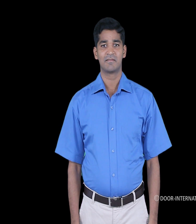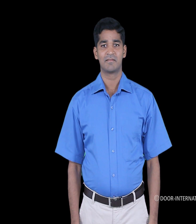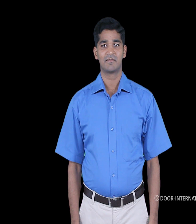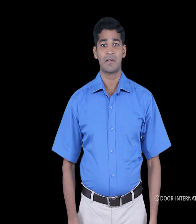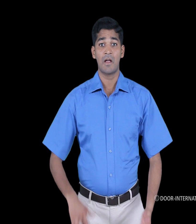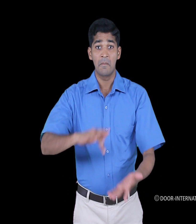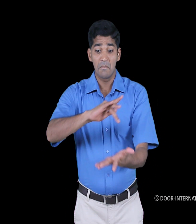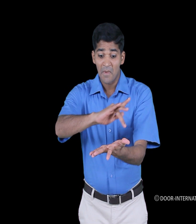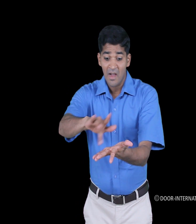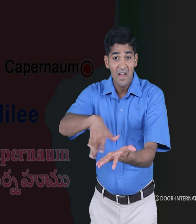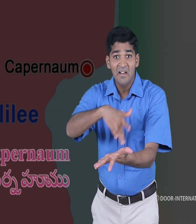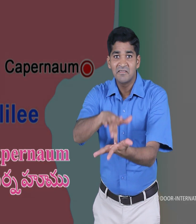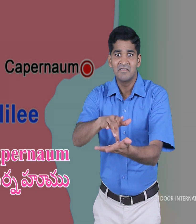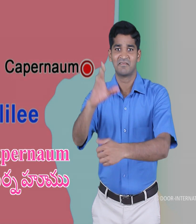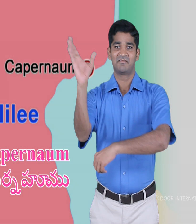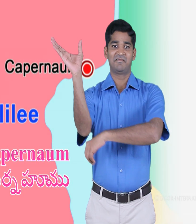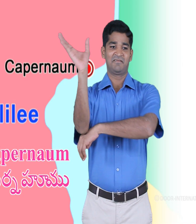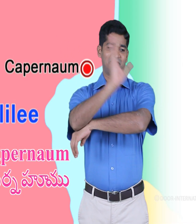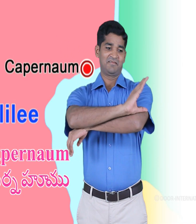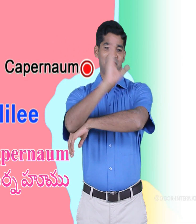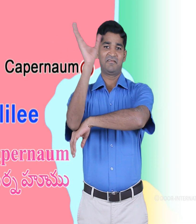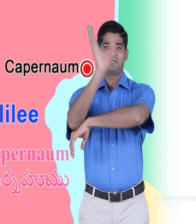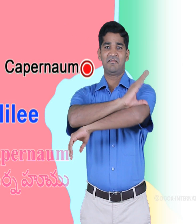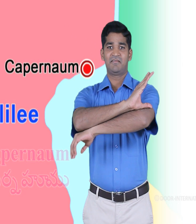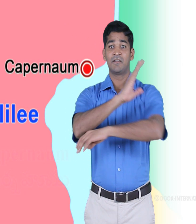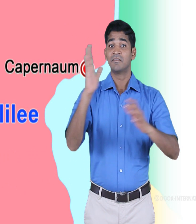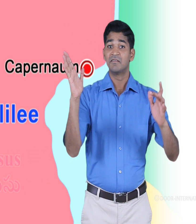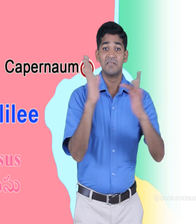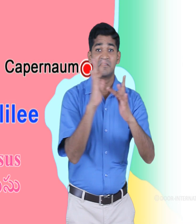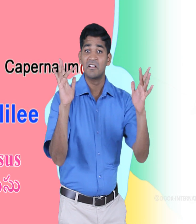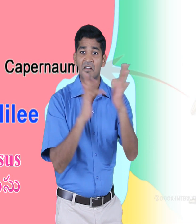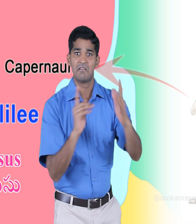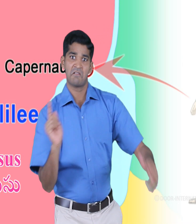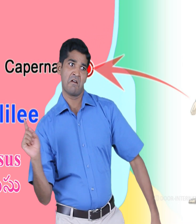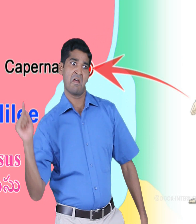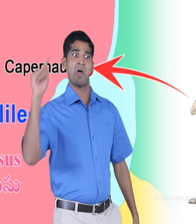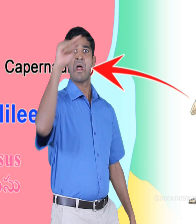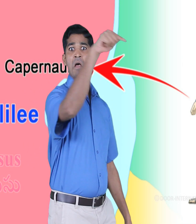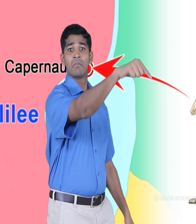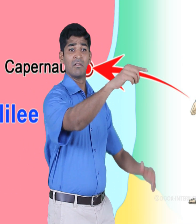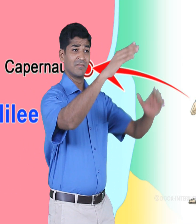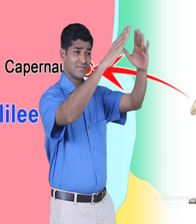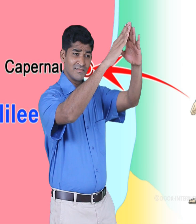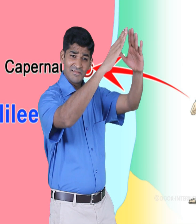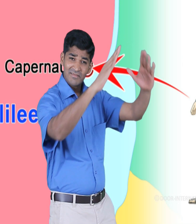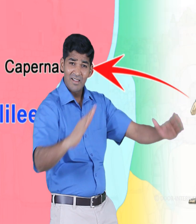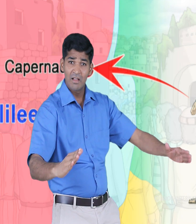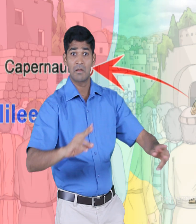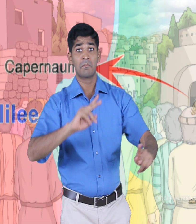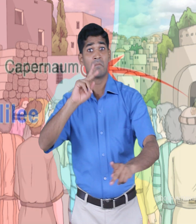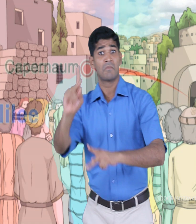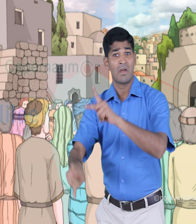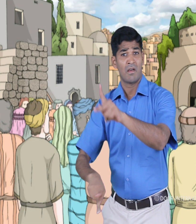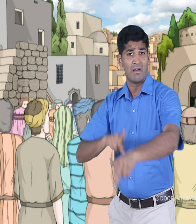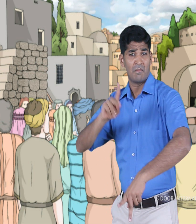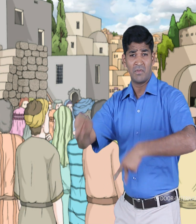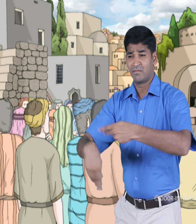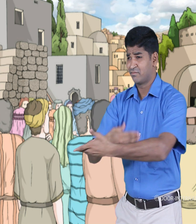A few days later Jesus went back to Capernaum.